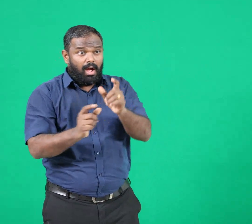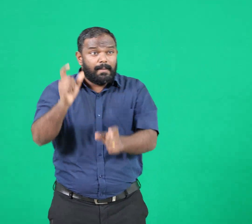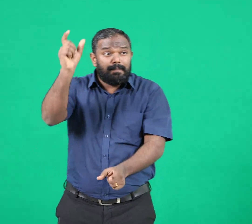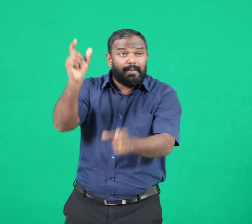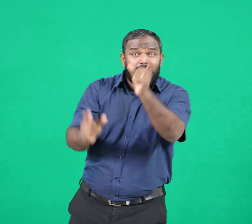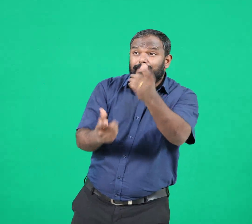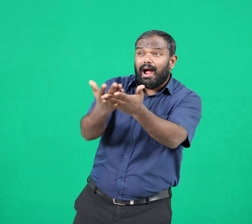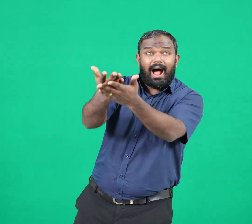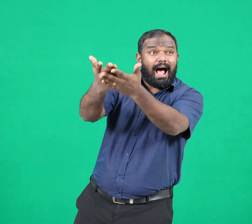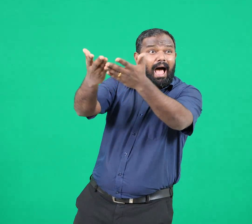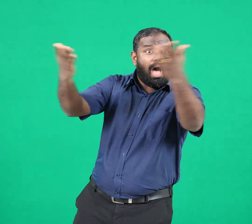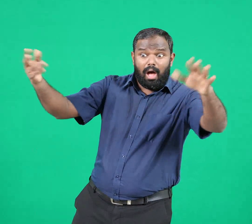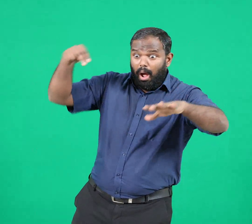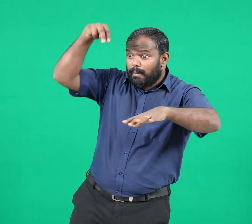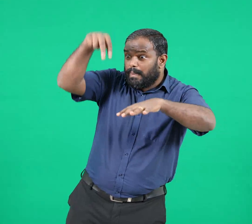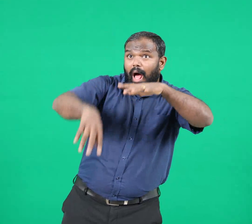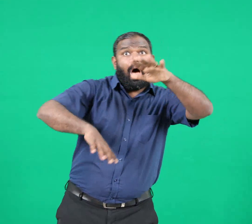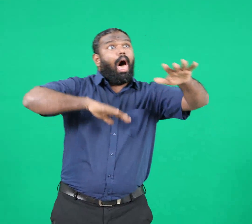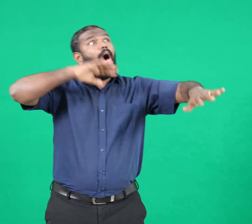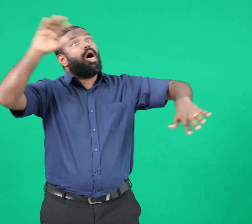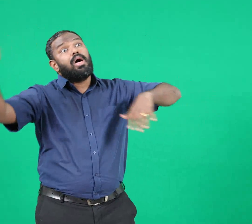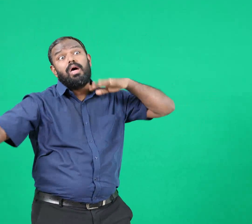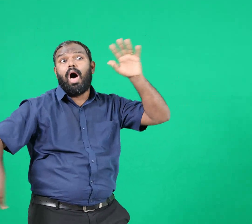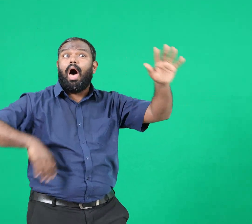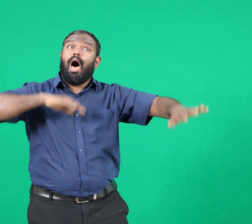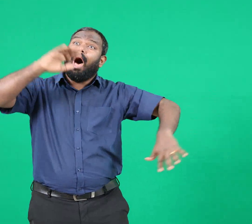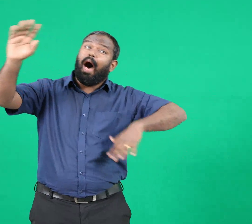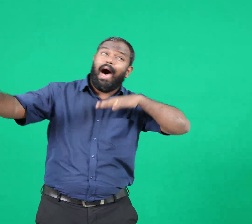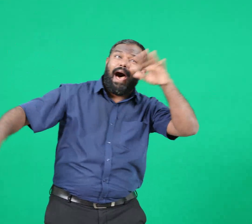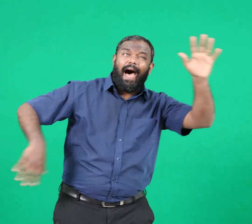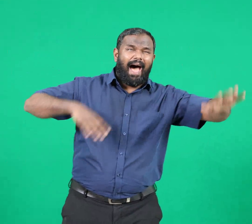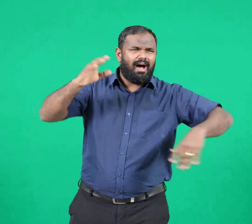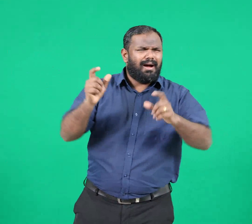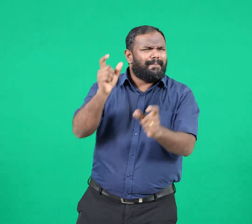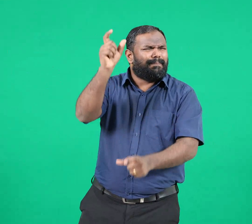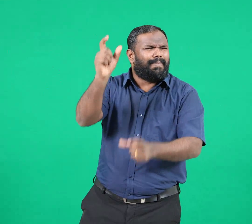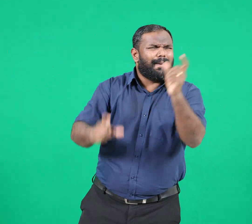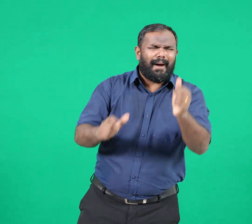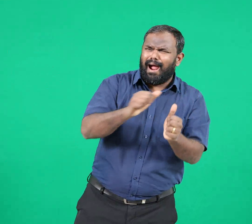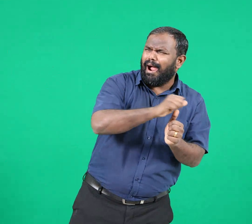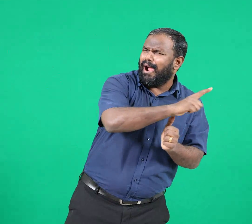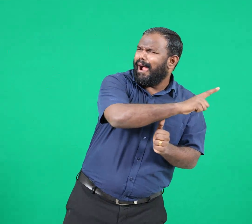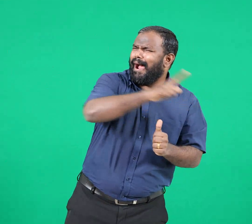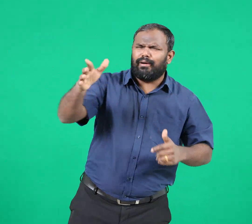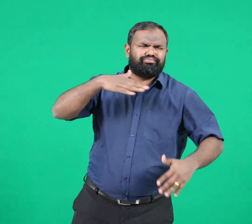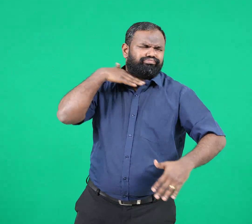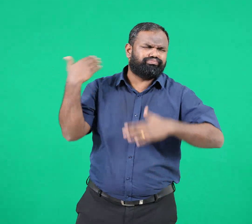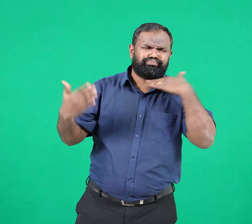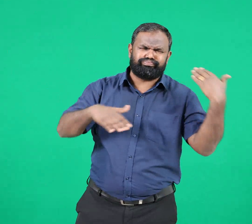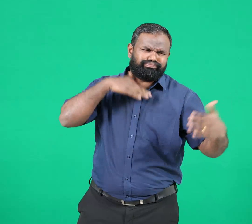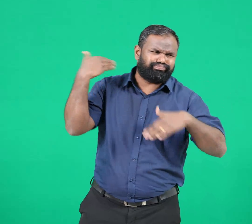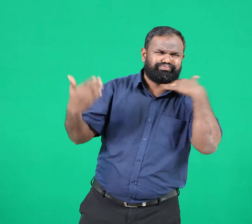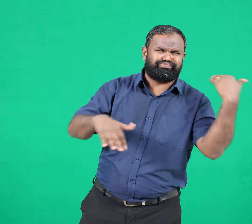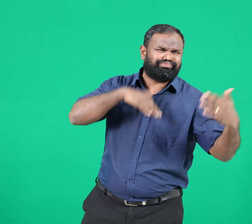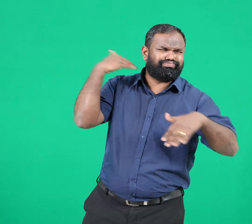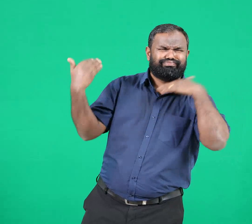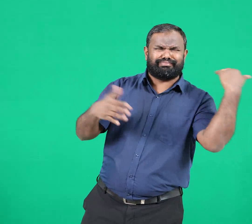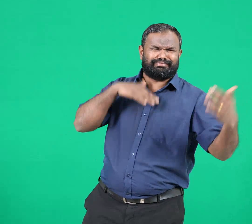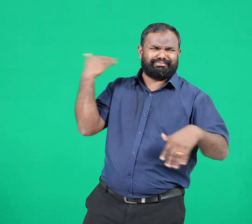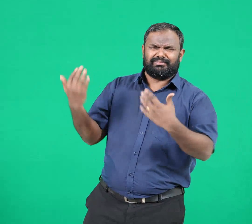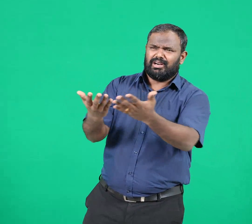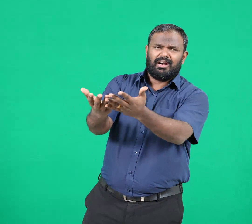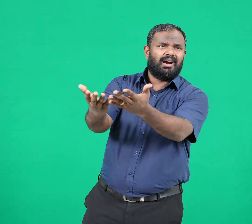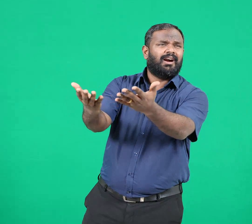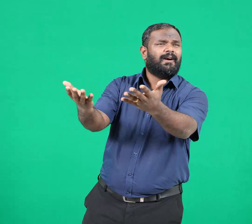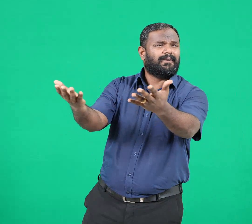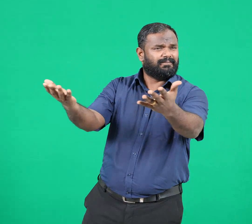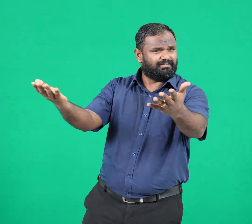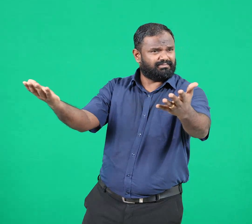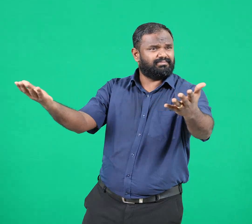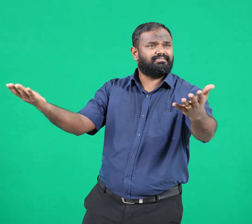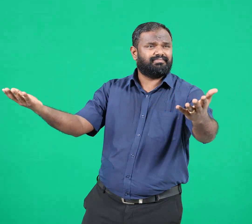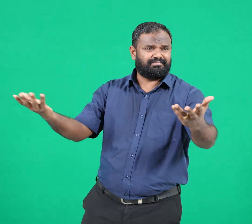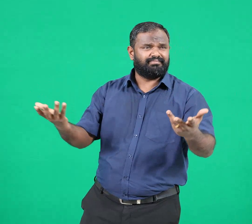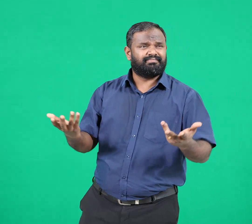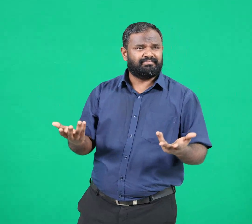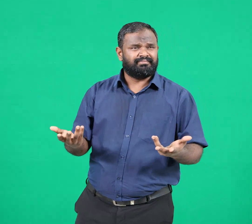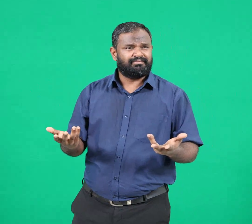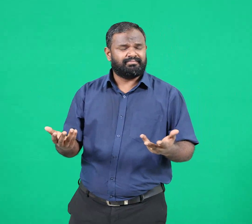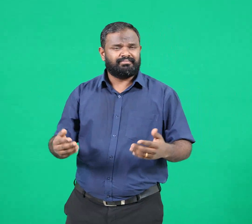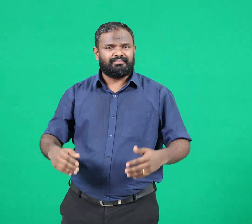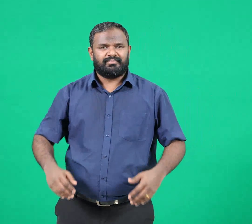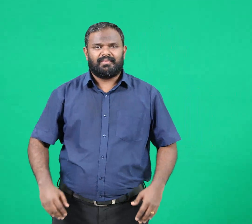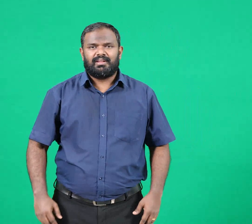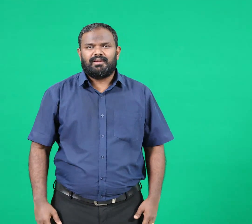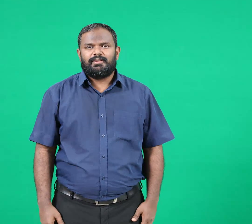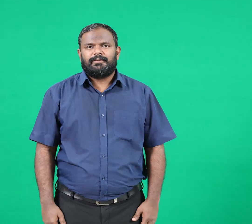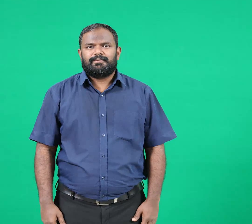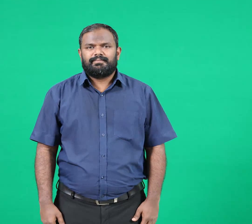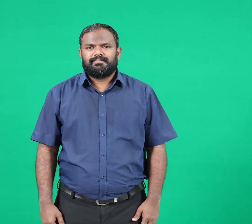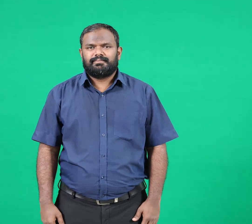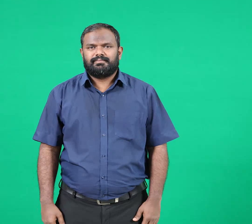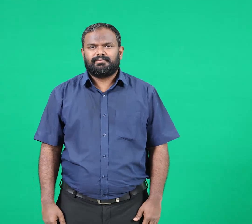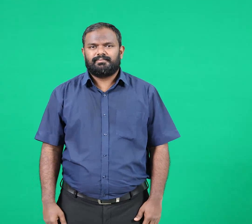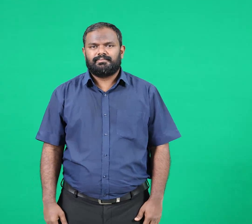Then the flood came and destroyed them all.